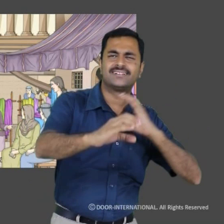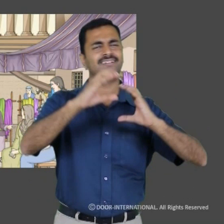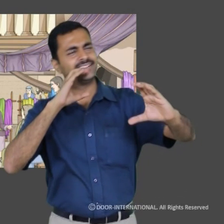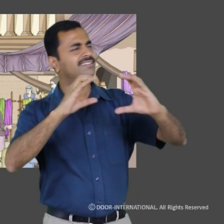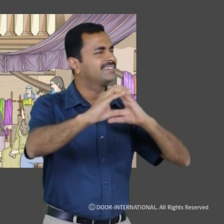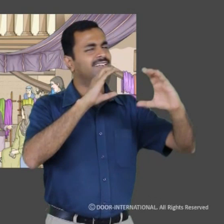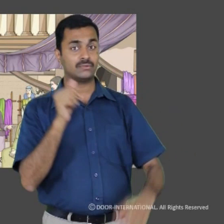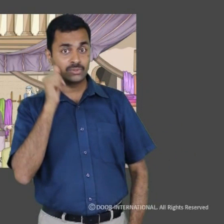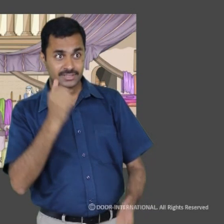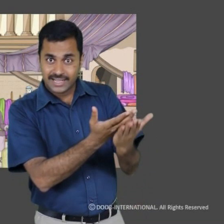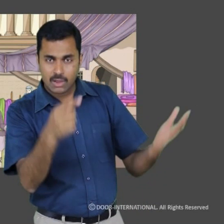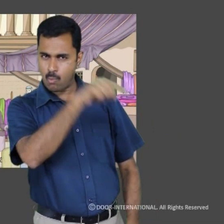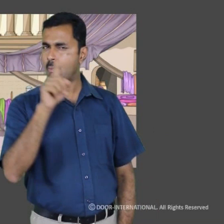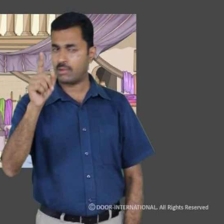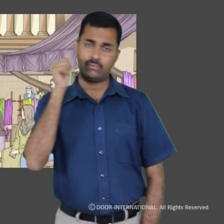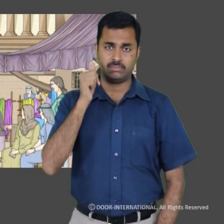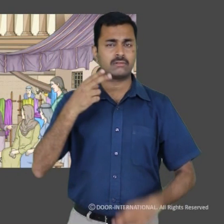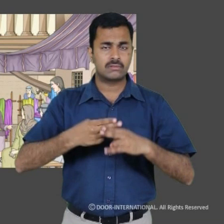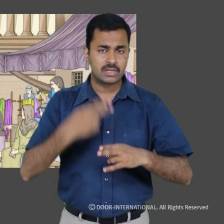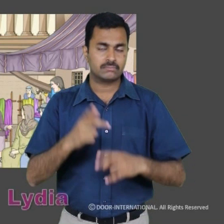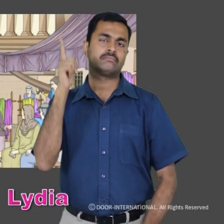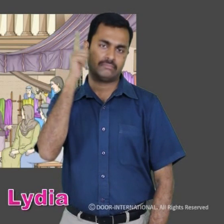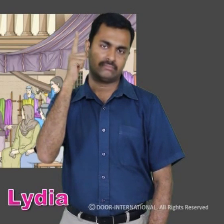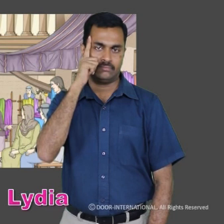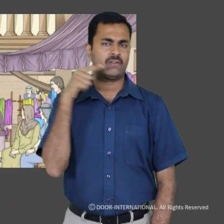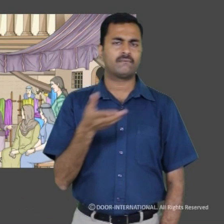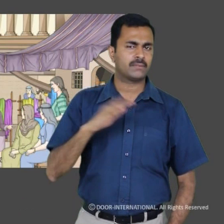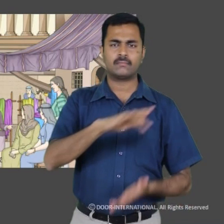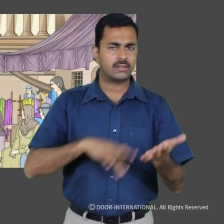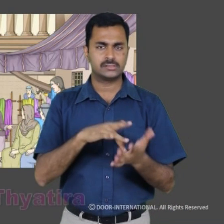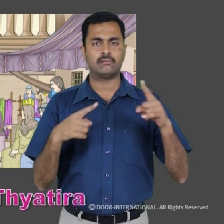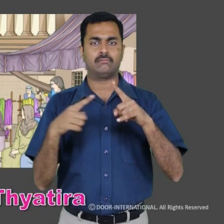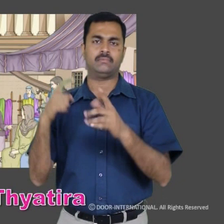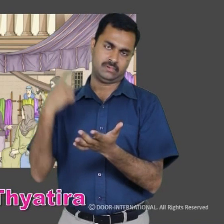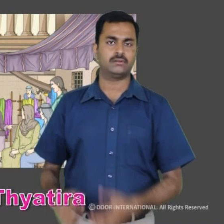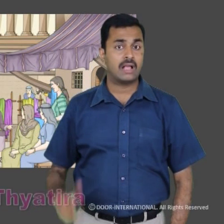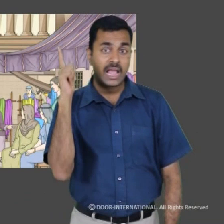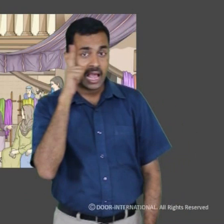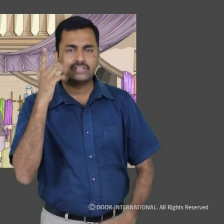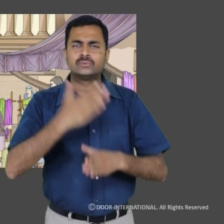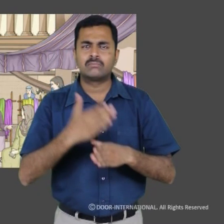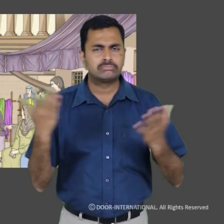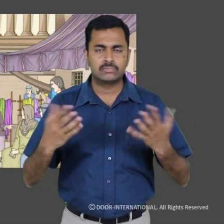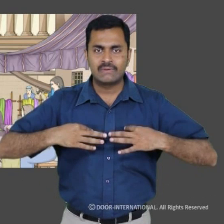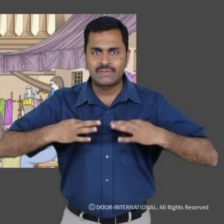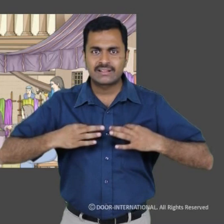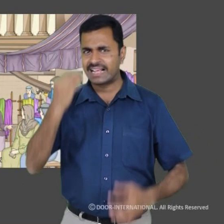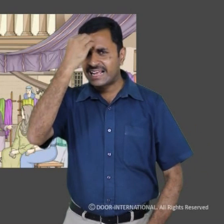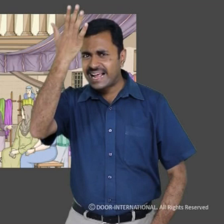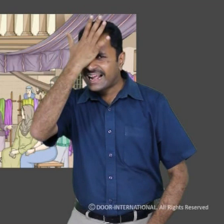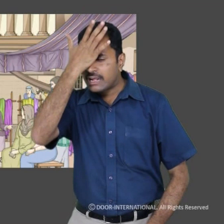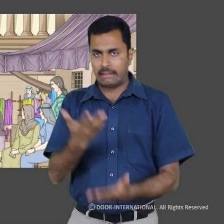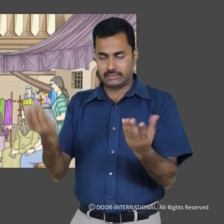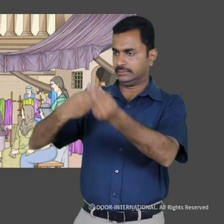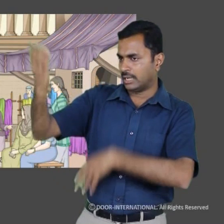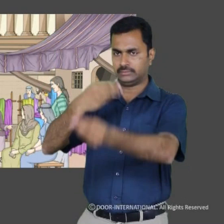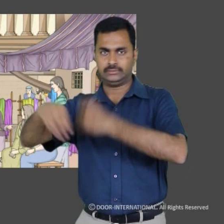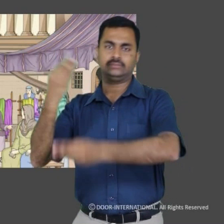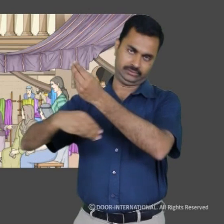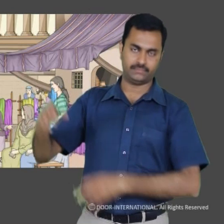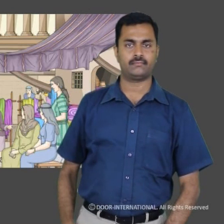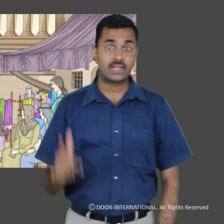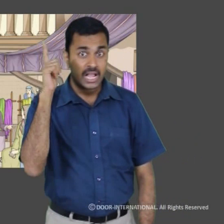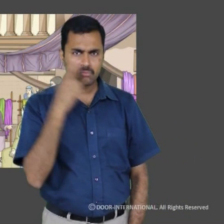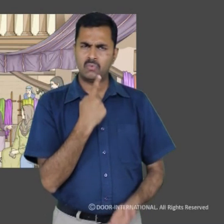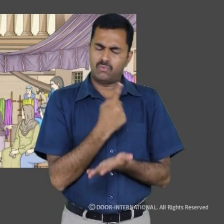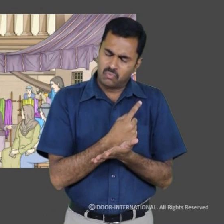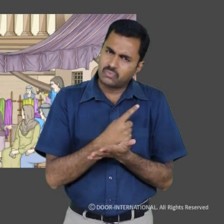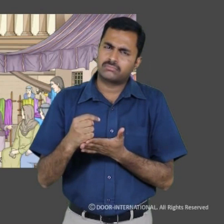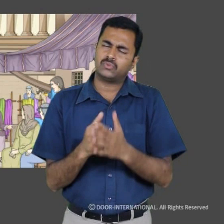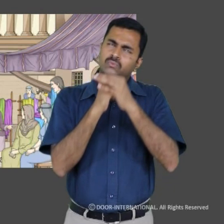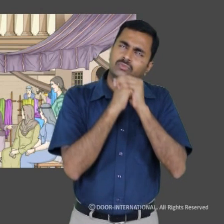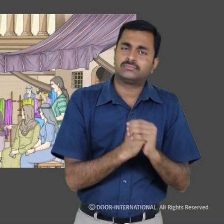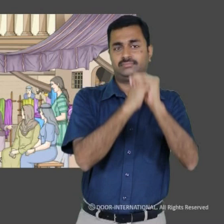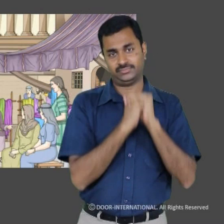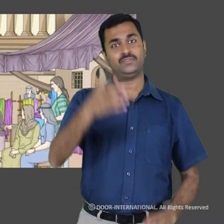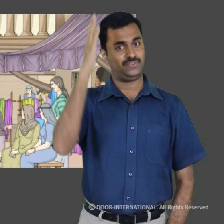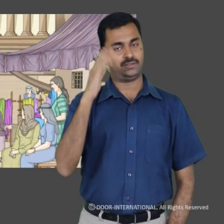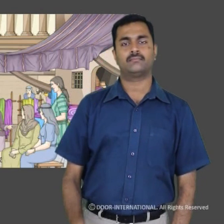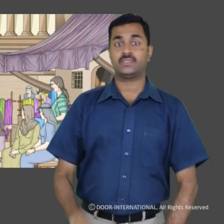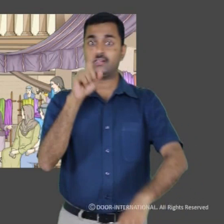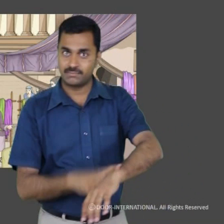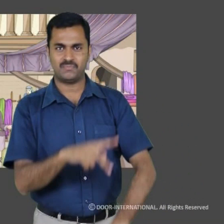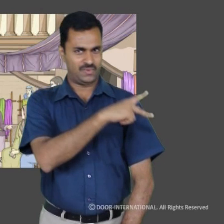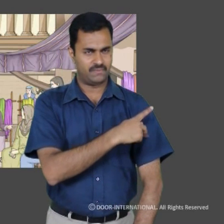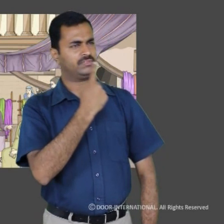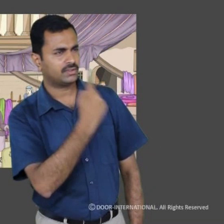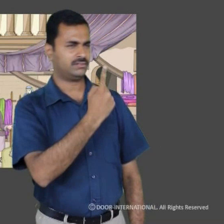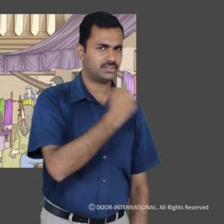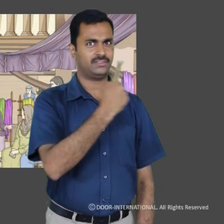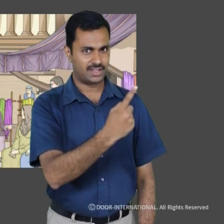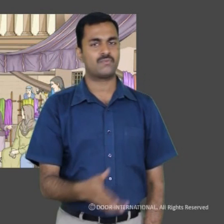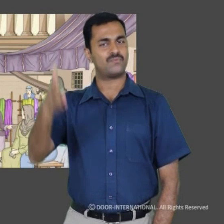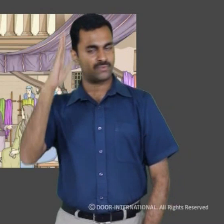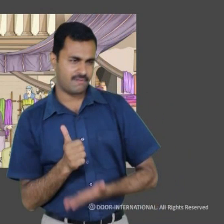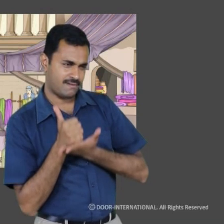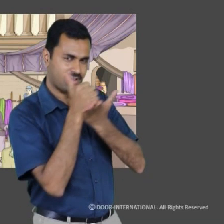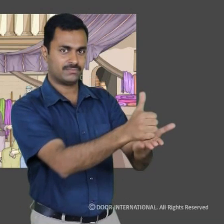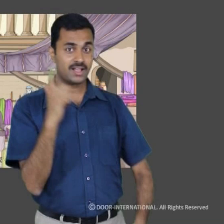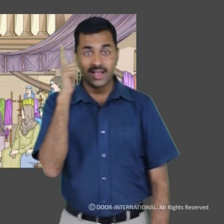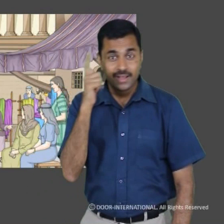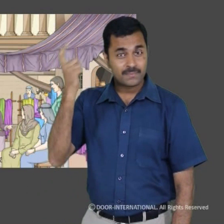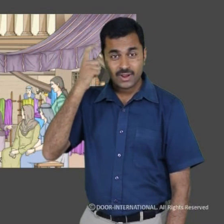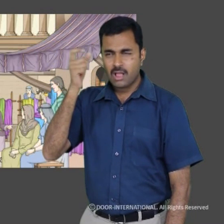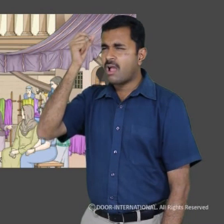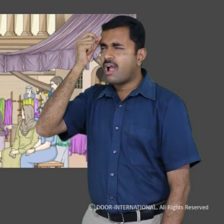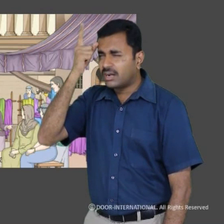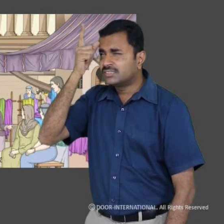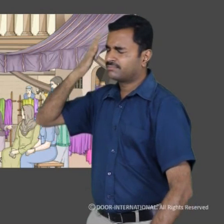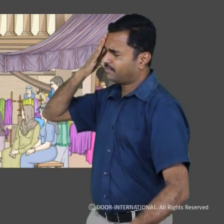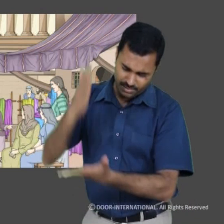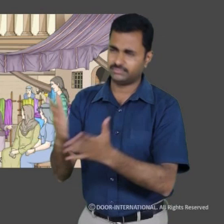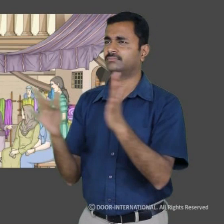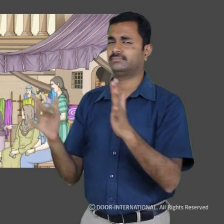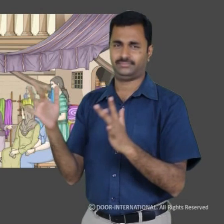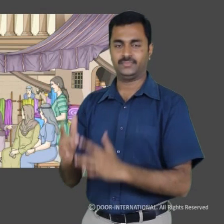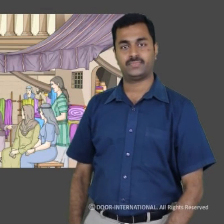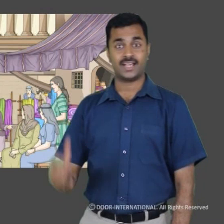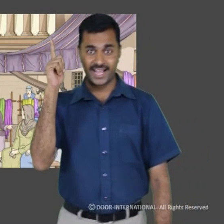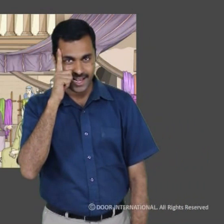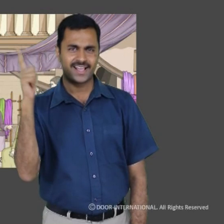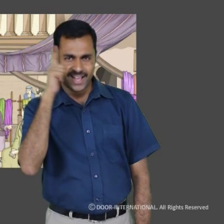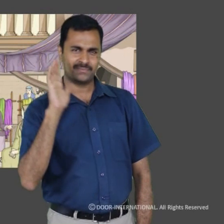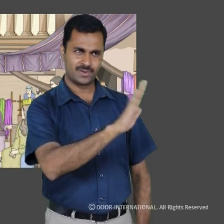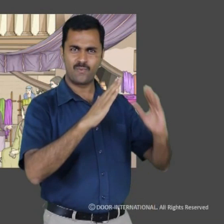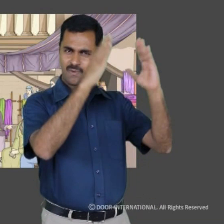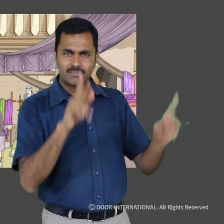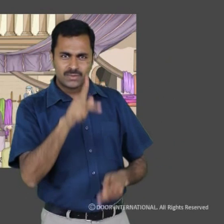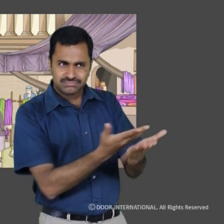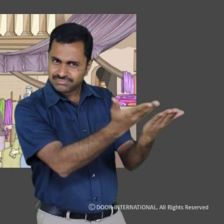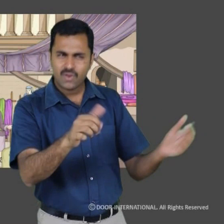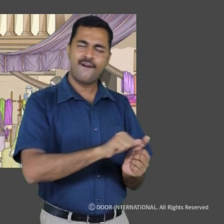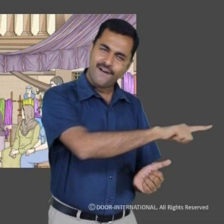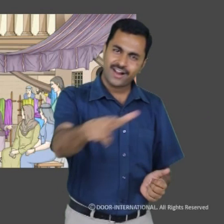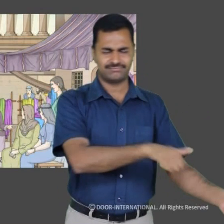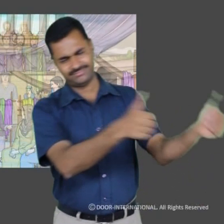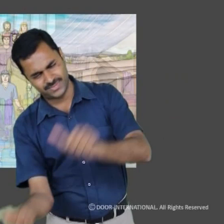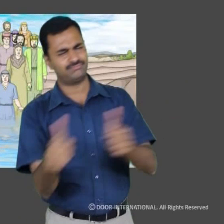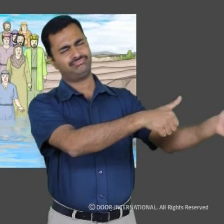Among those listening was a woman named Lydia, a dealer in purple cloth from the city of Thyatira, who was a worshiper of God. The Lord opened her heart to respond to Paul’s message.